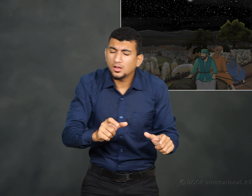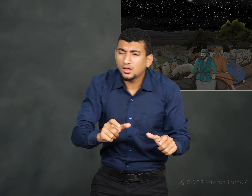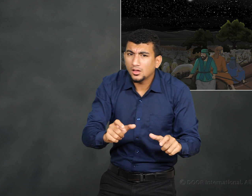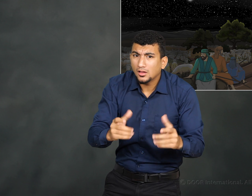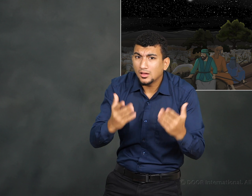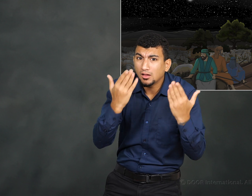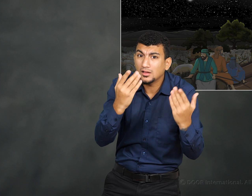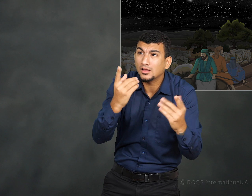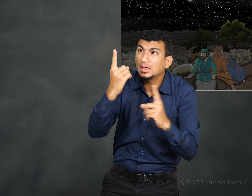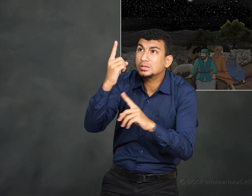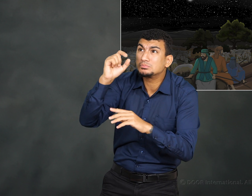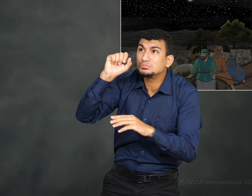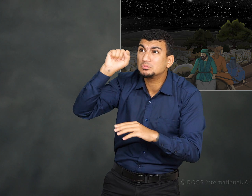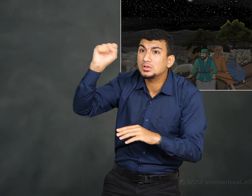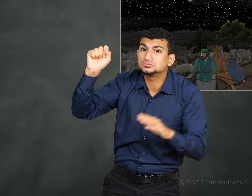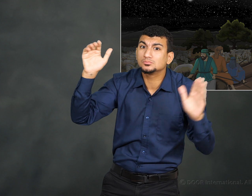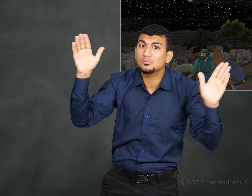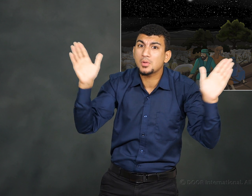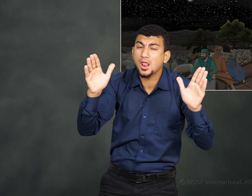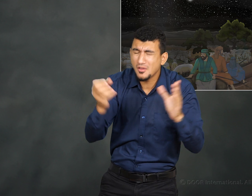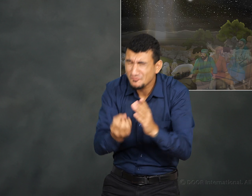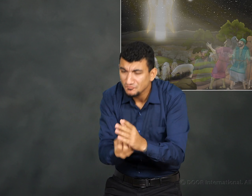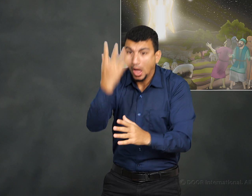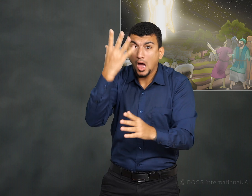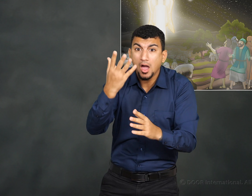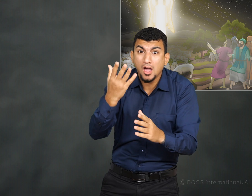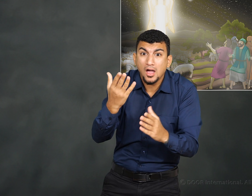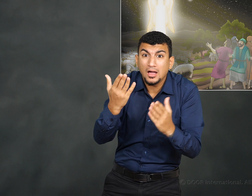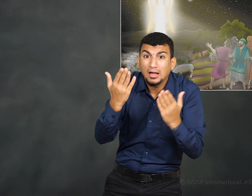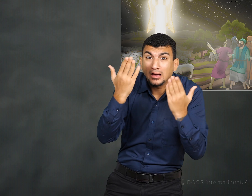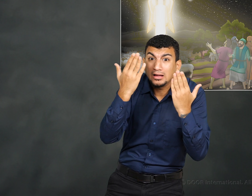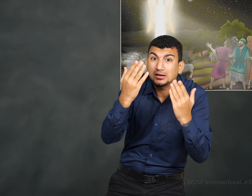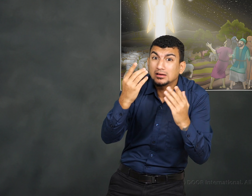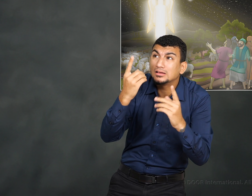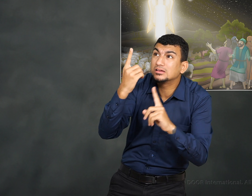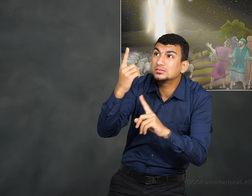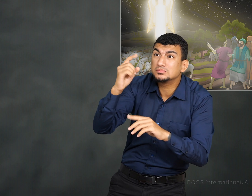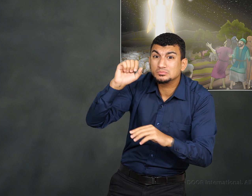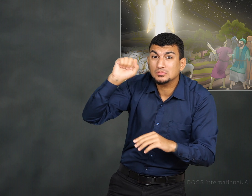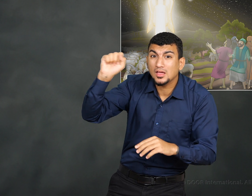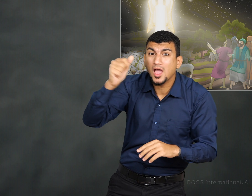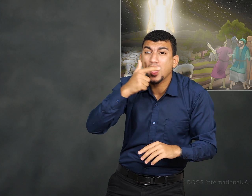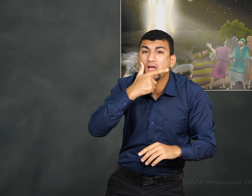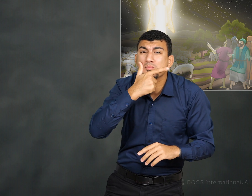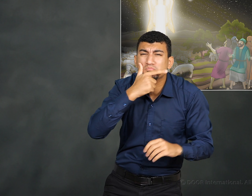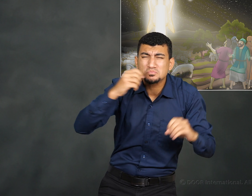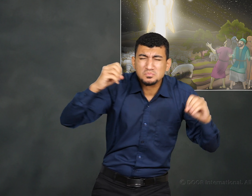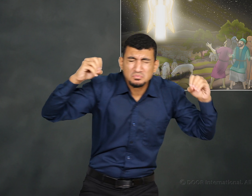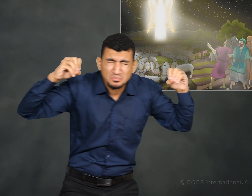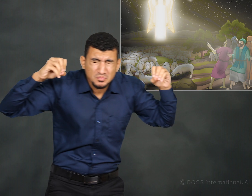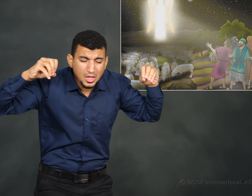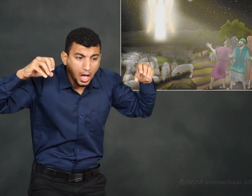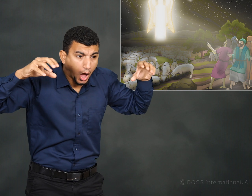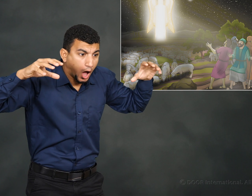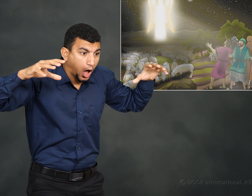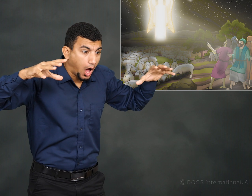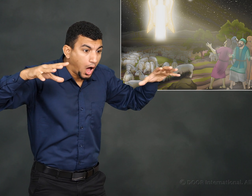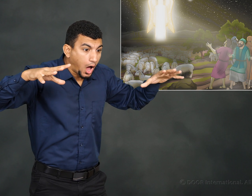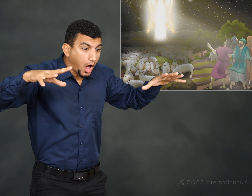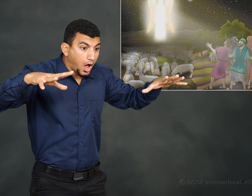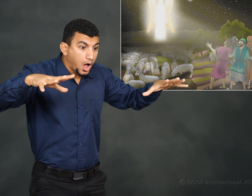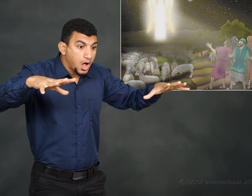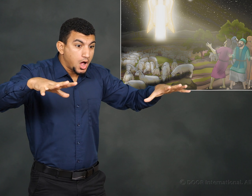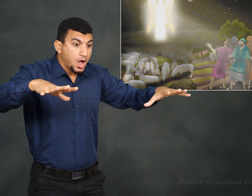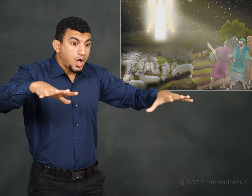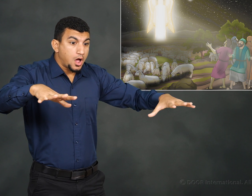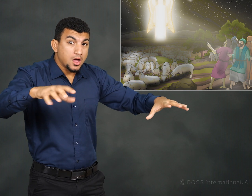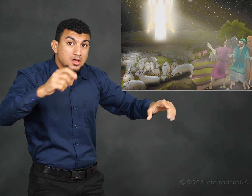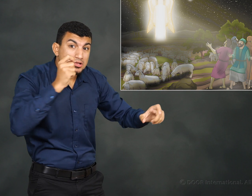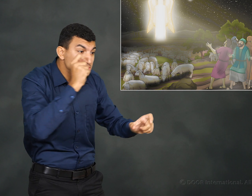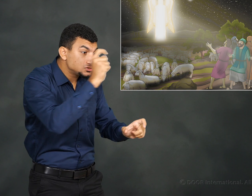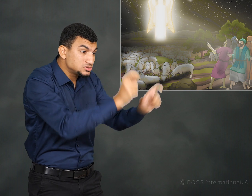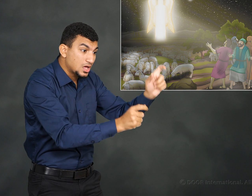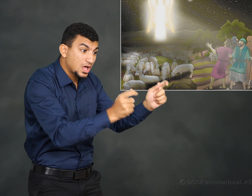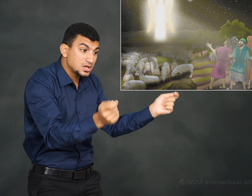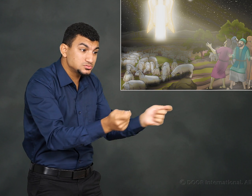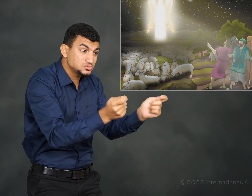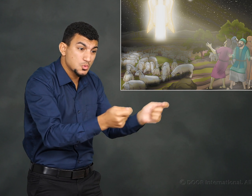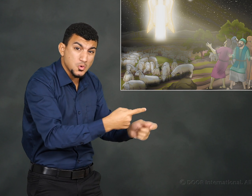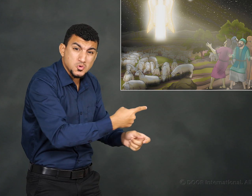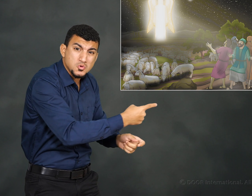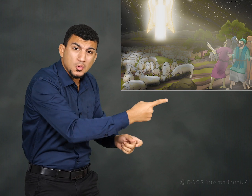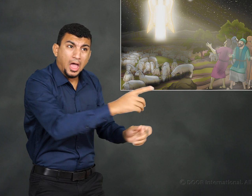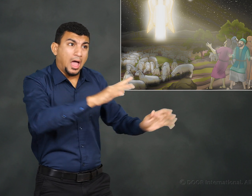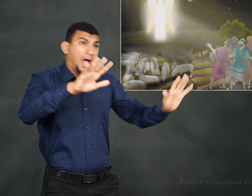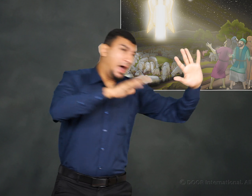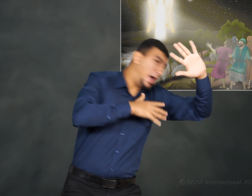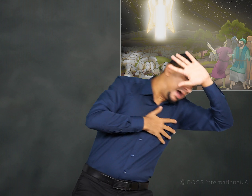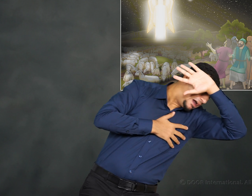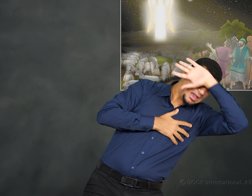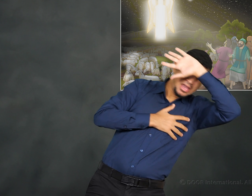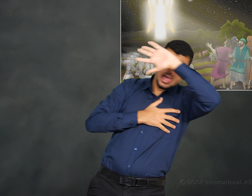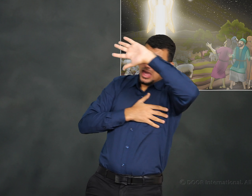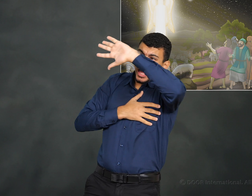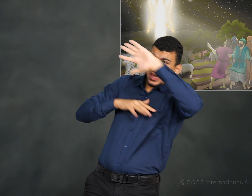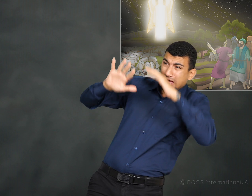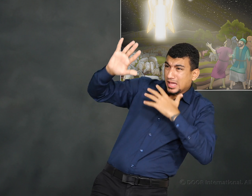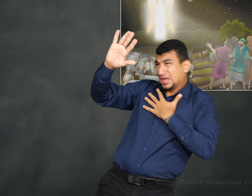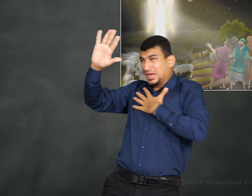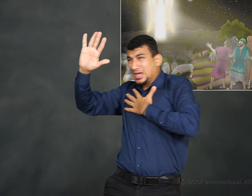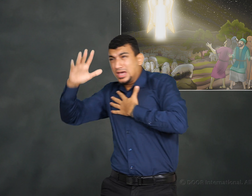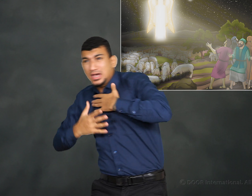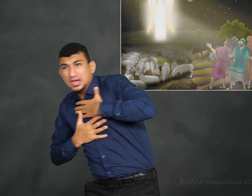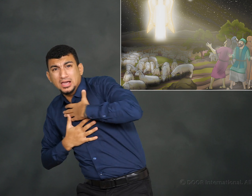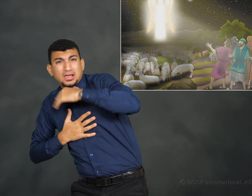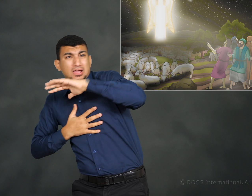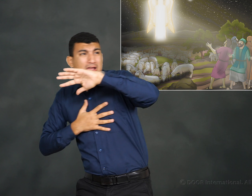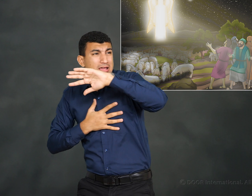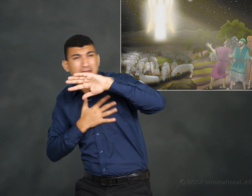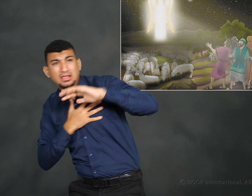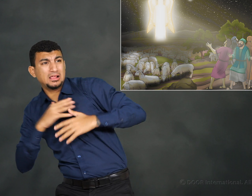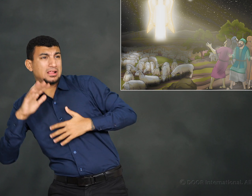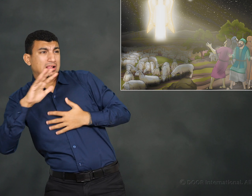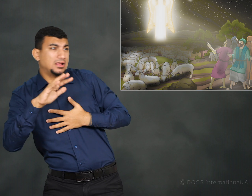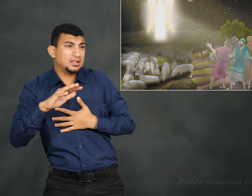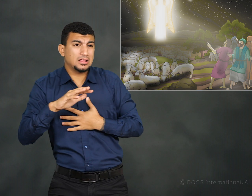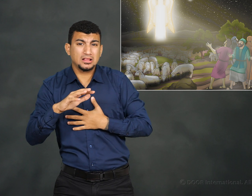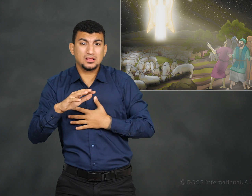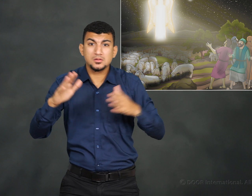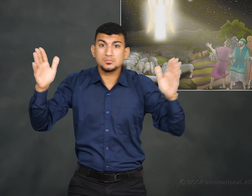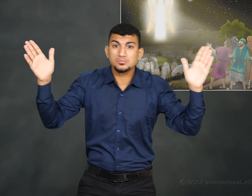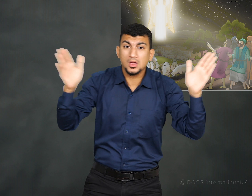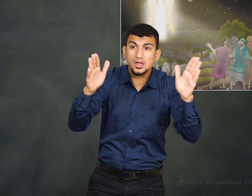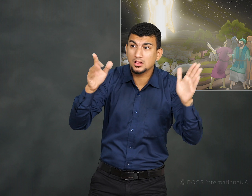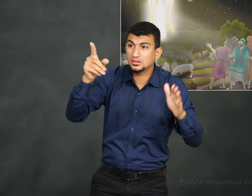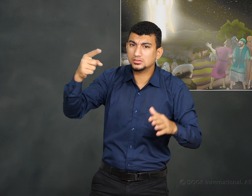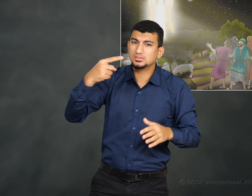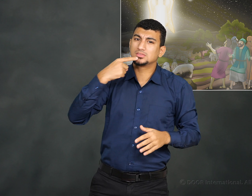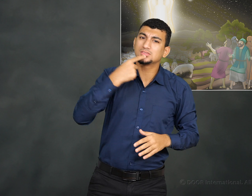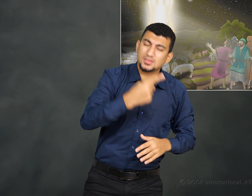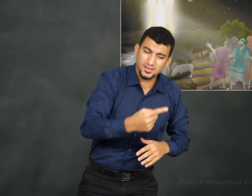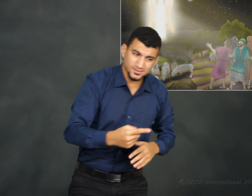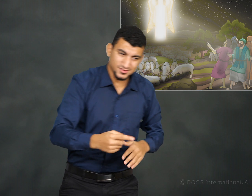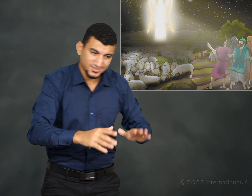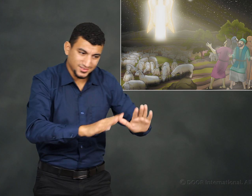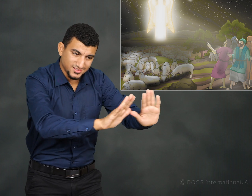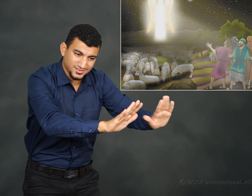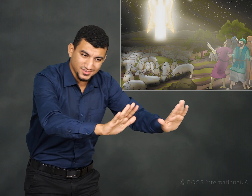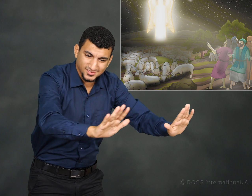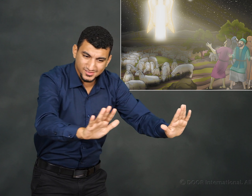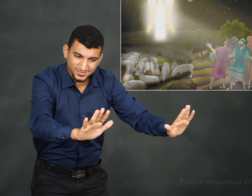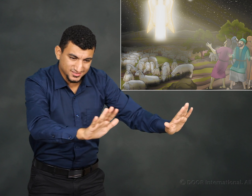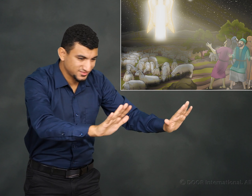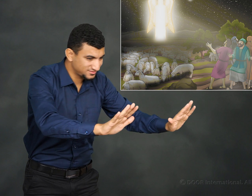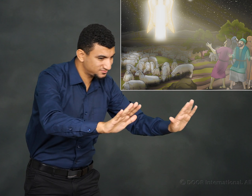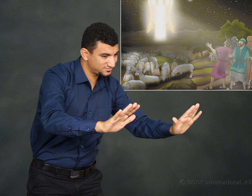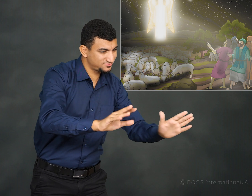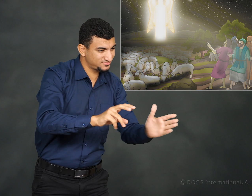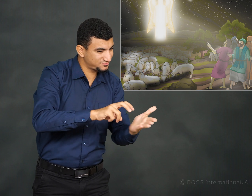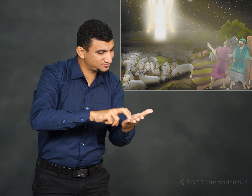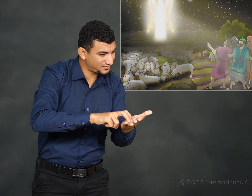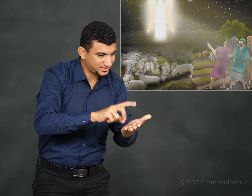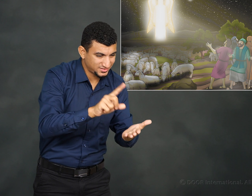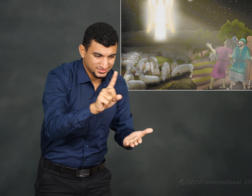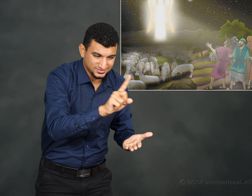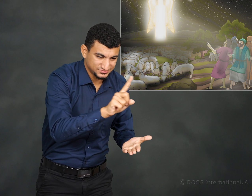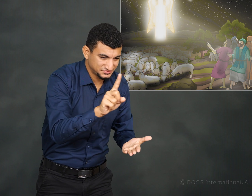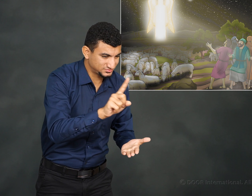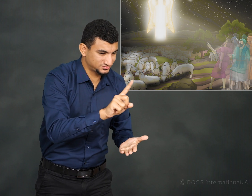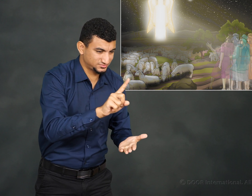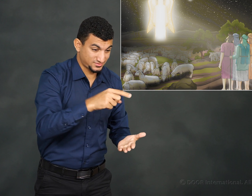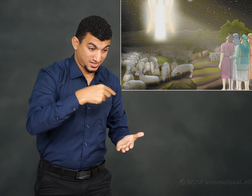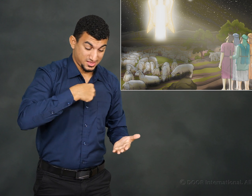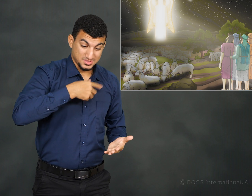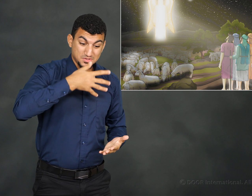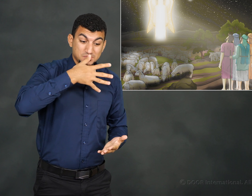Just then an angel of the Lord stood before them, and the glory of the Lord shone around them, and they were terrified.